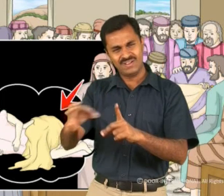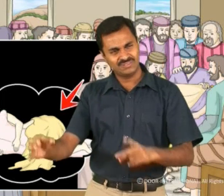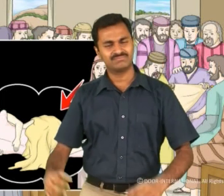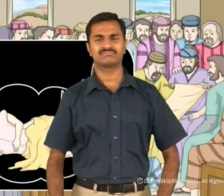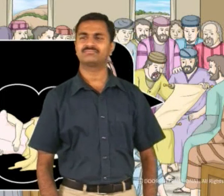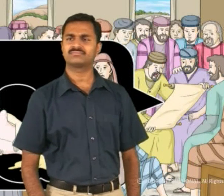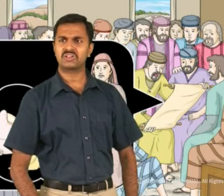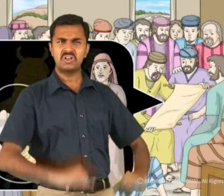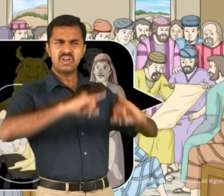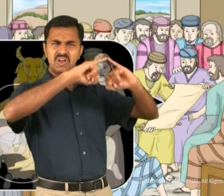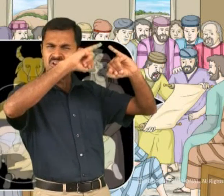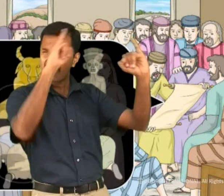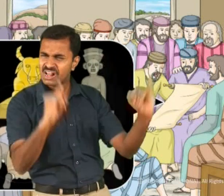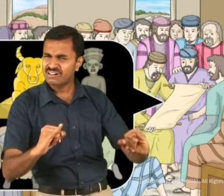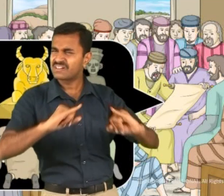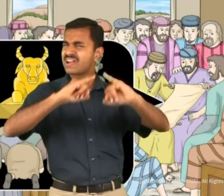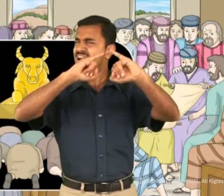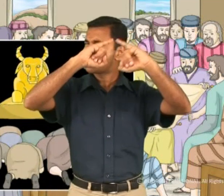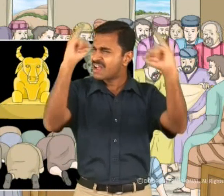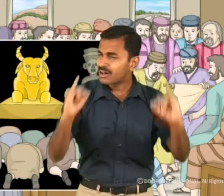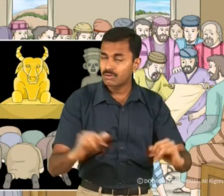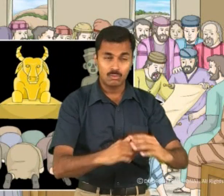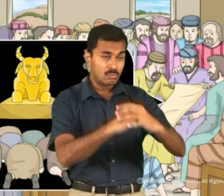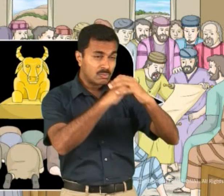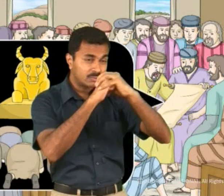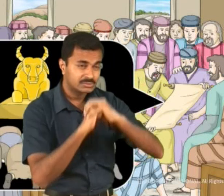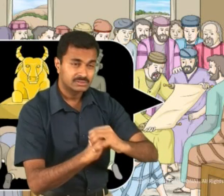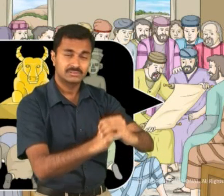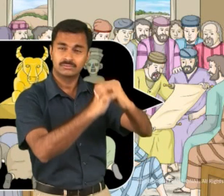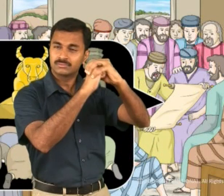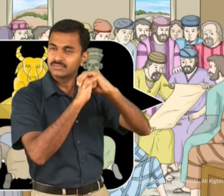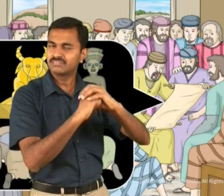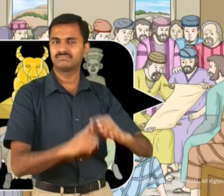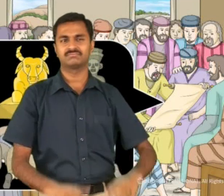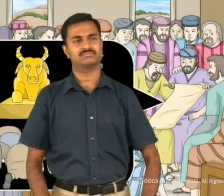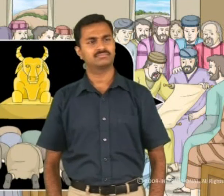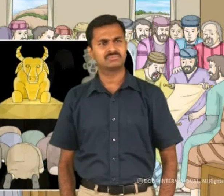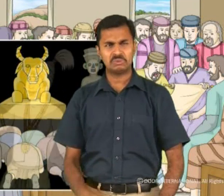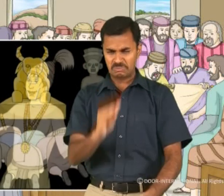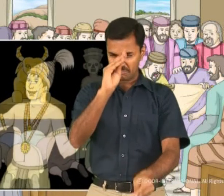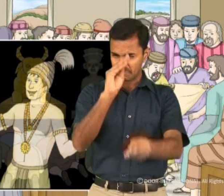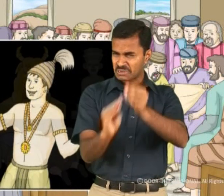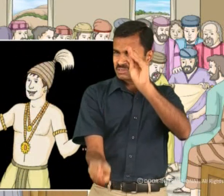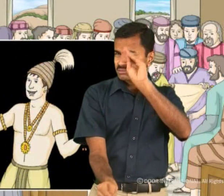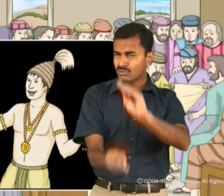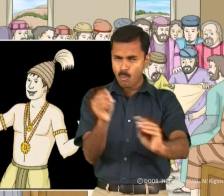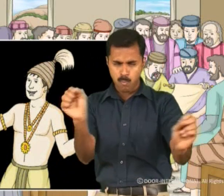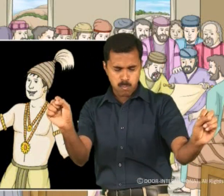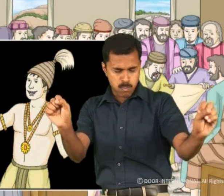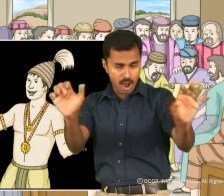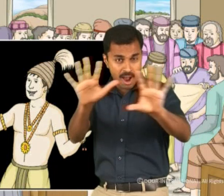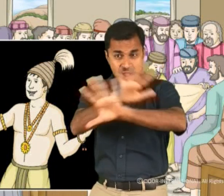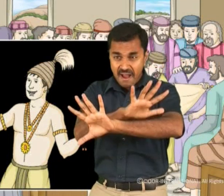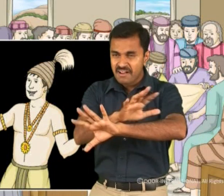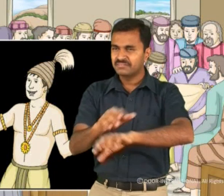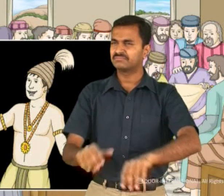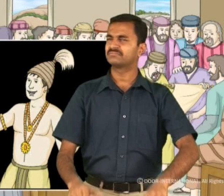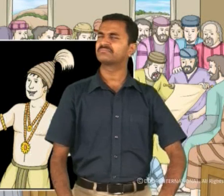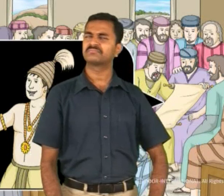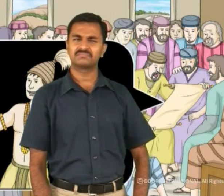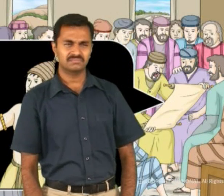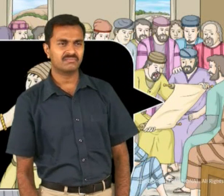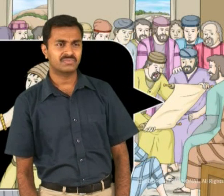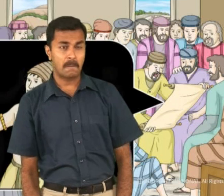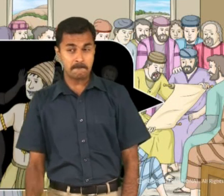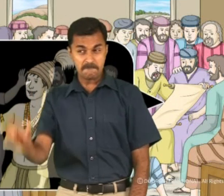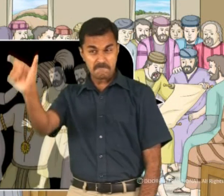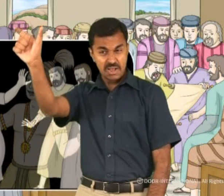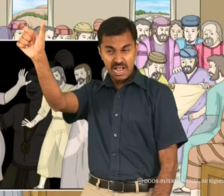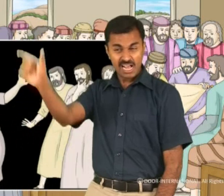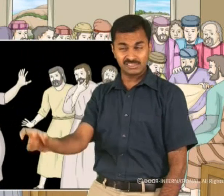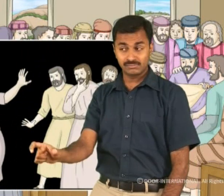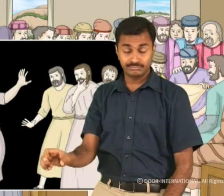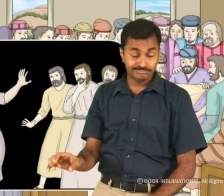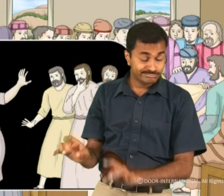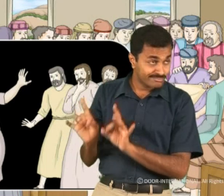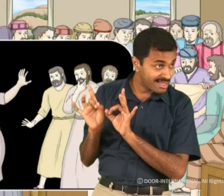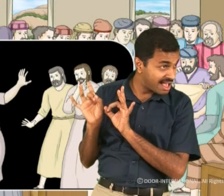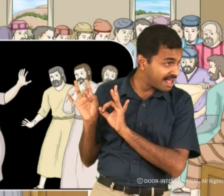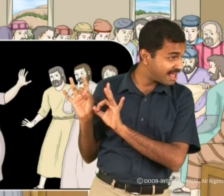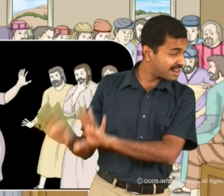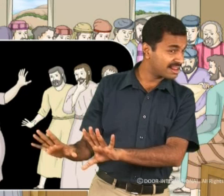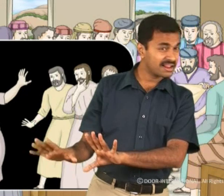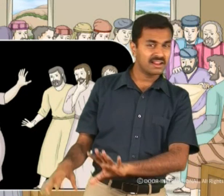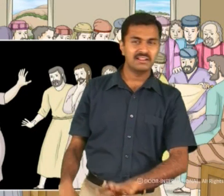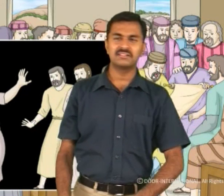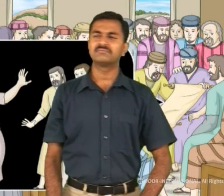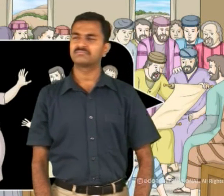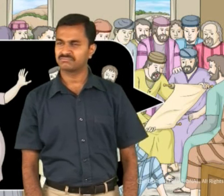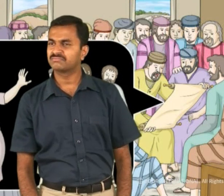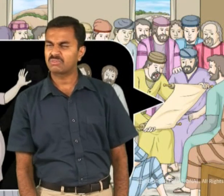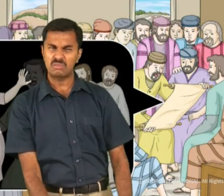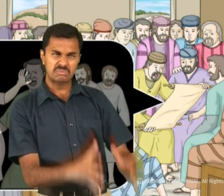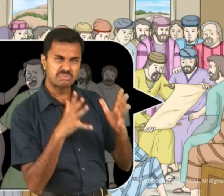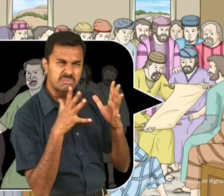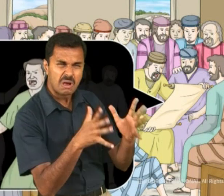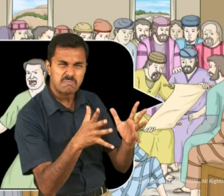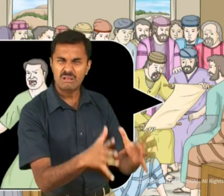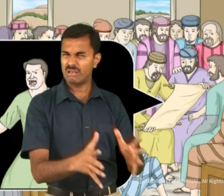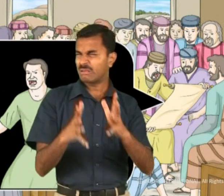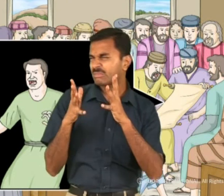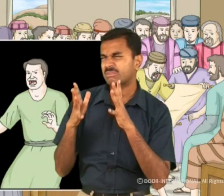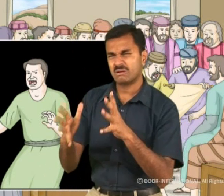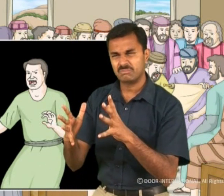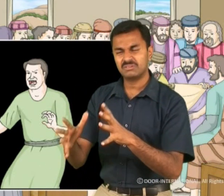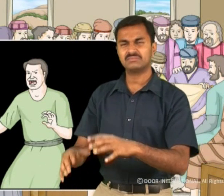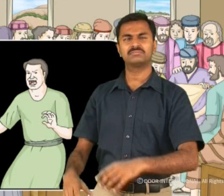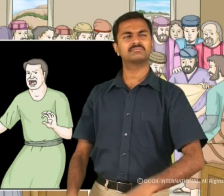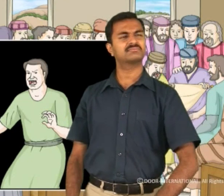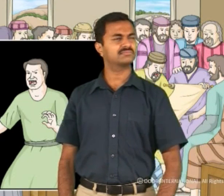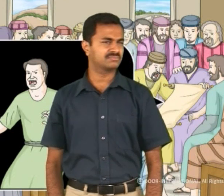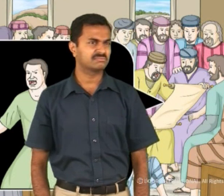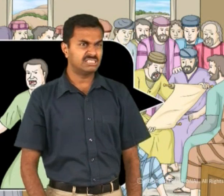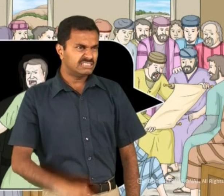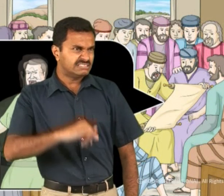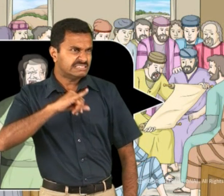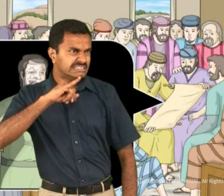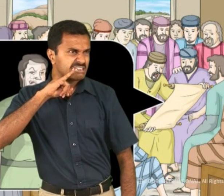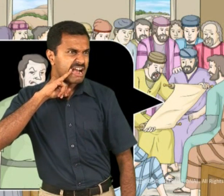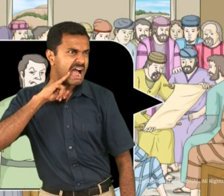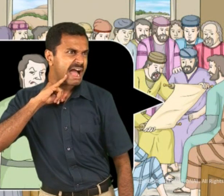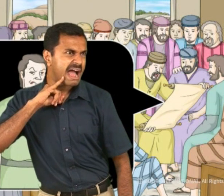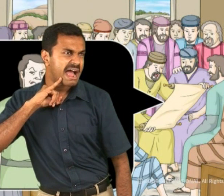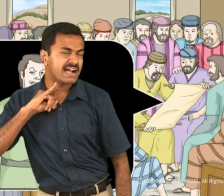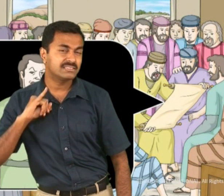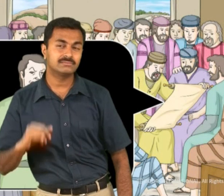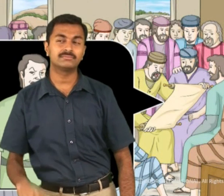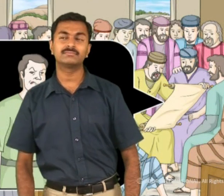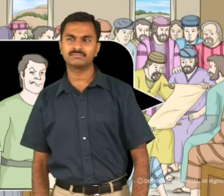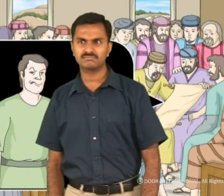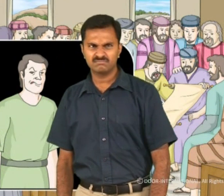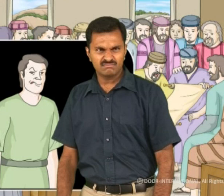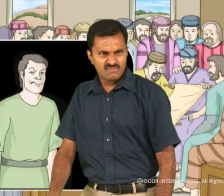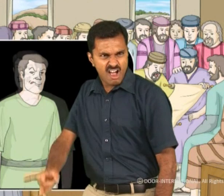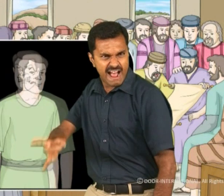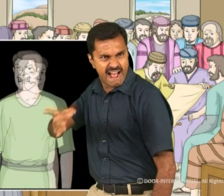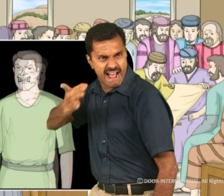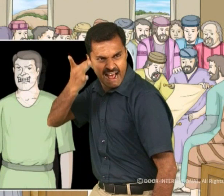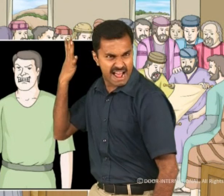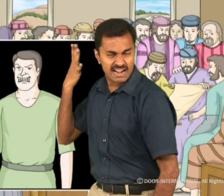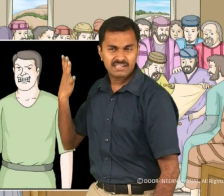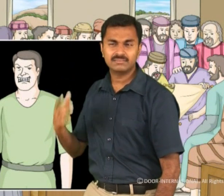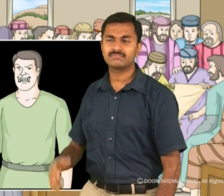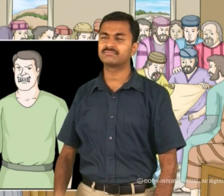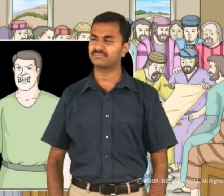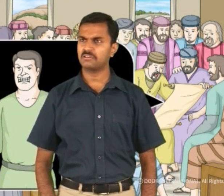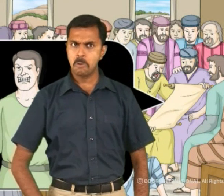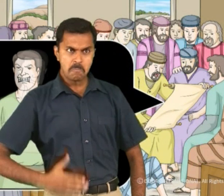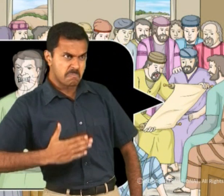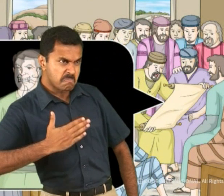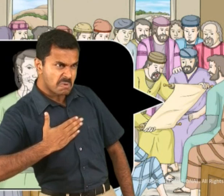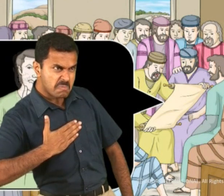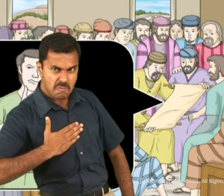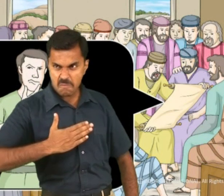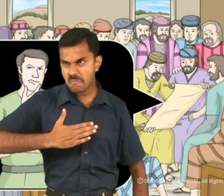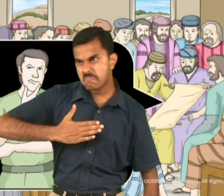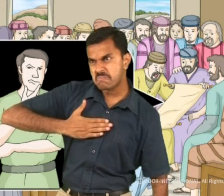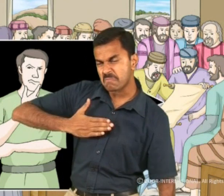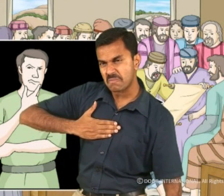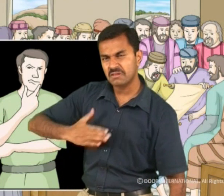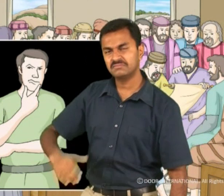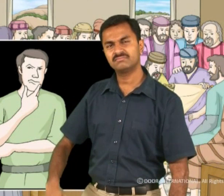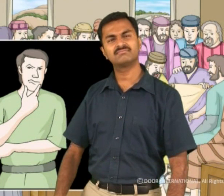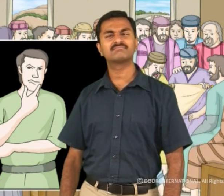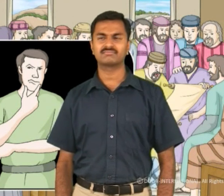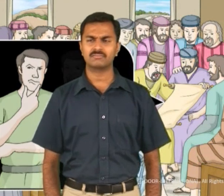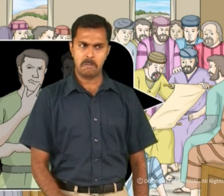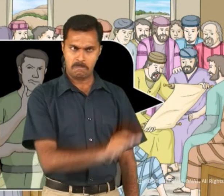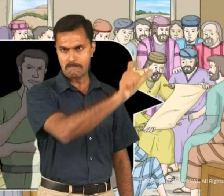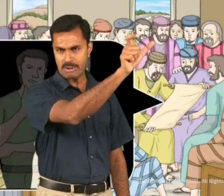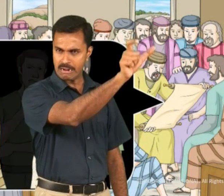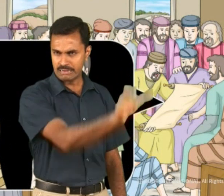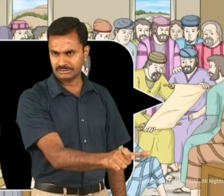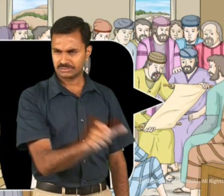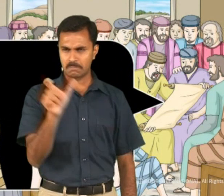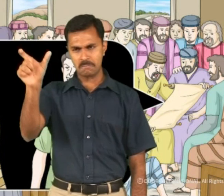idolatry and sorcery; hatred, discord, jealousy, and rage;